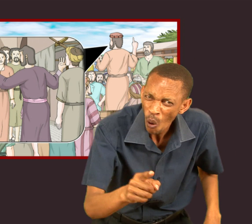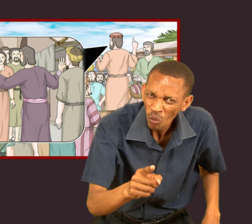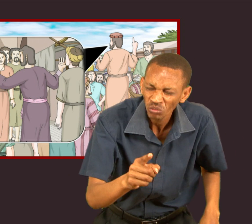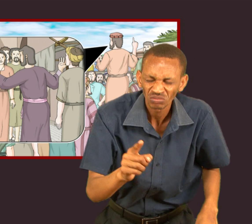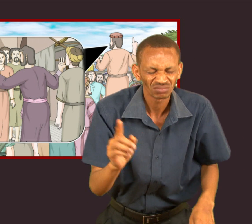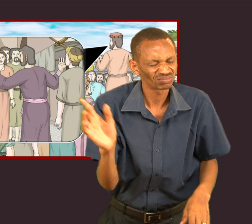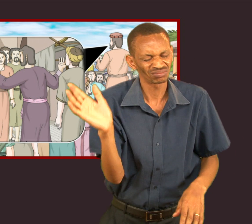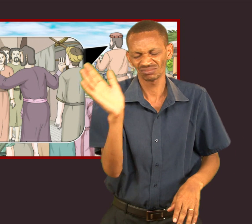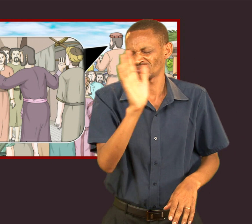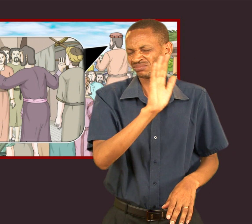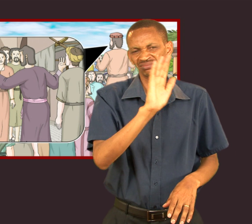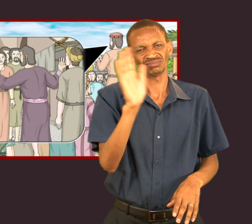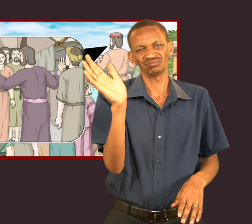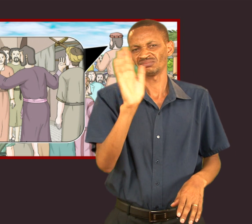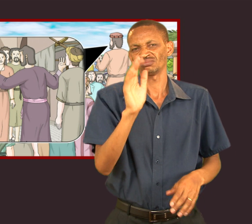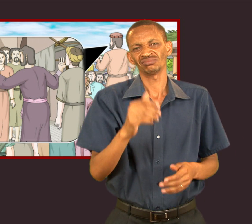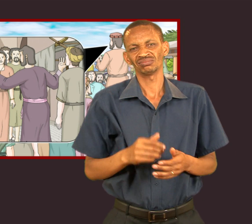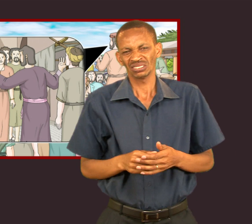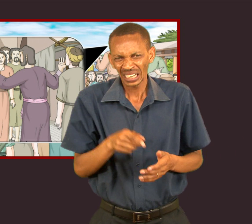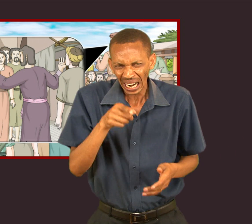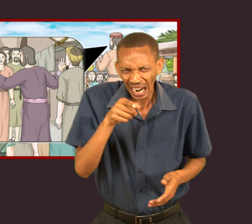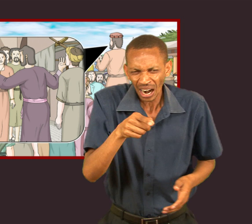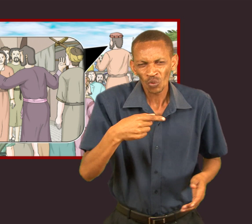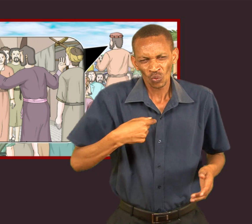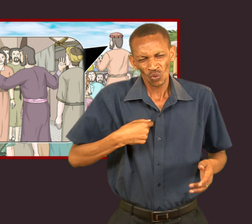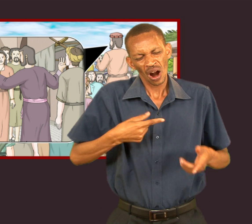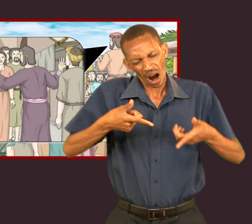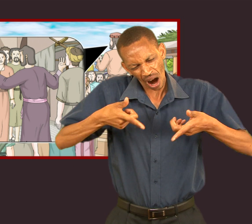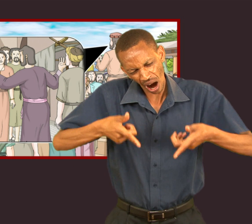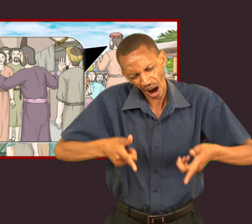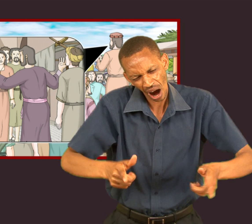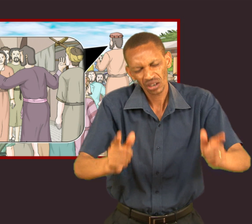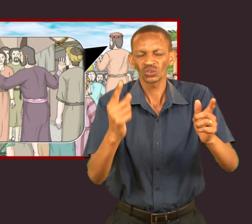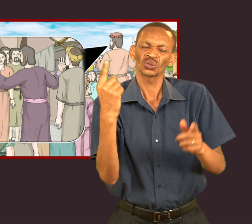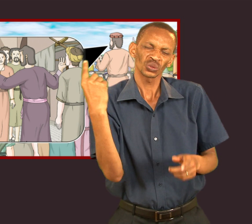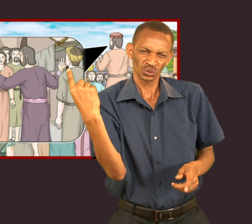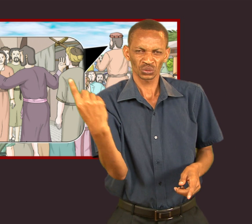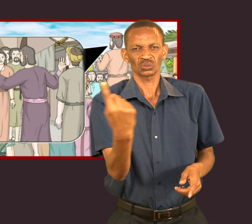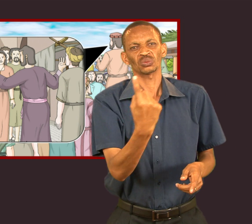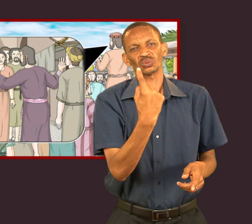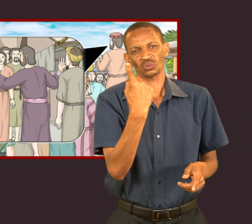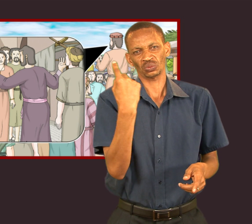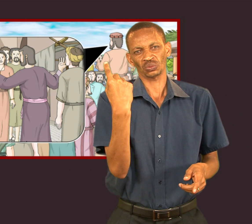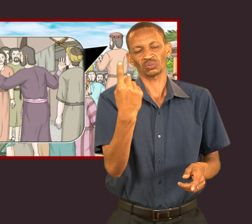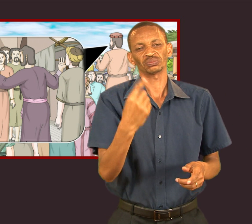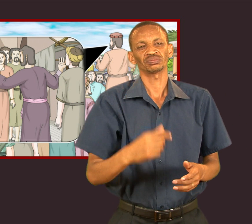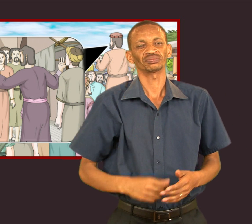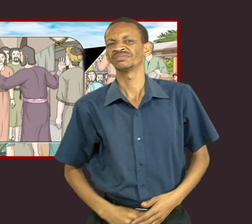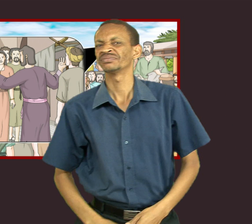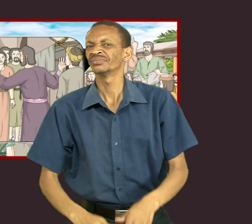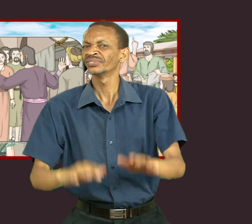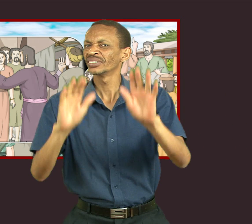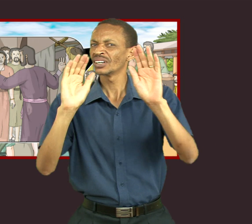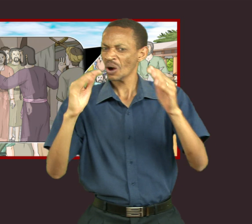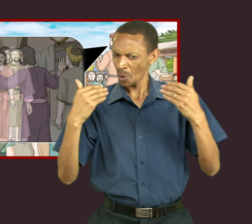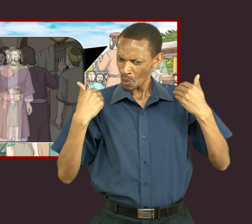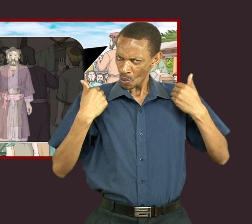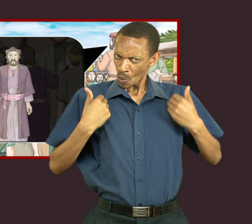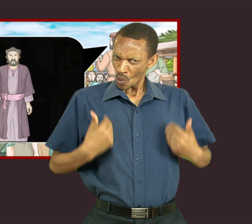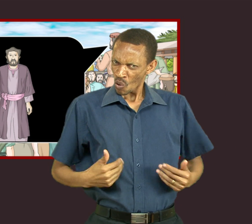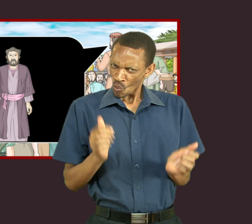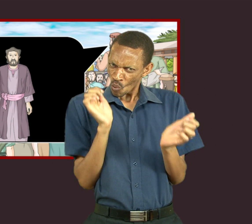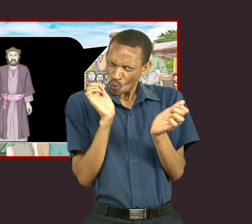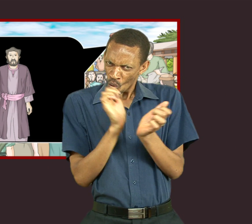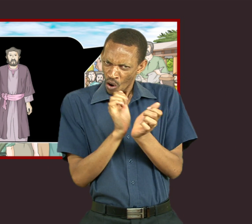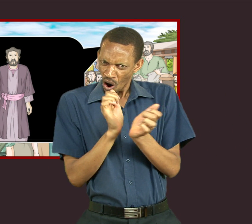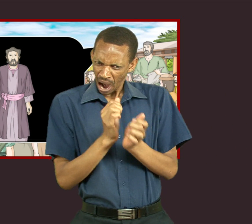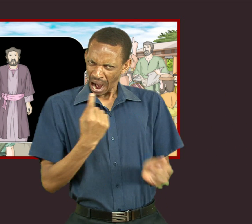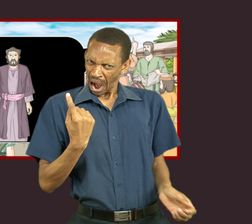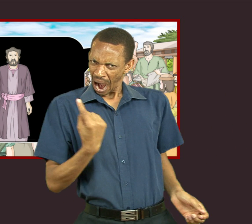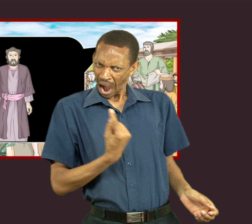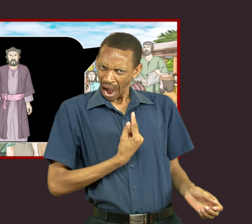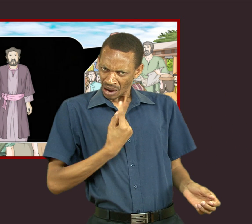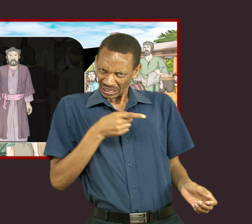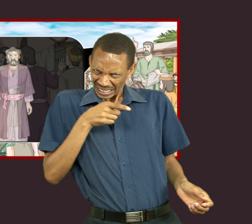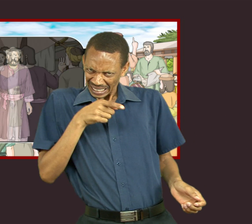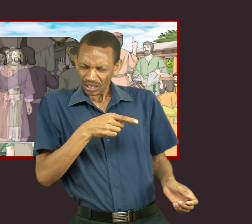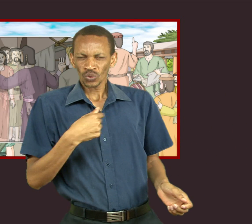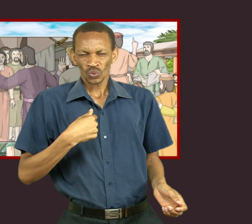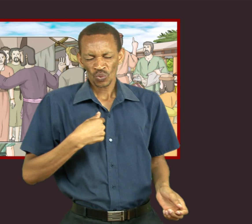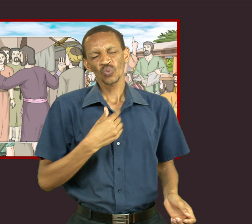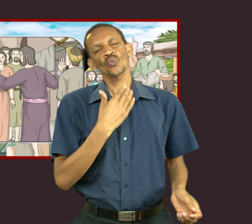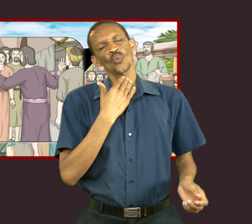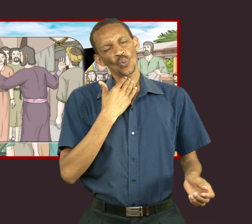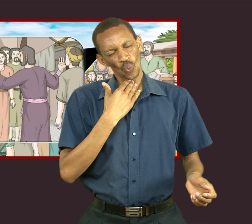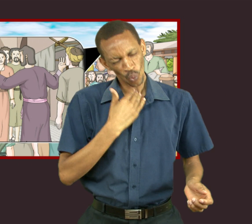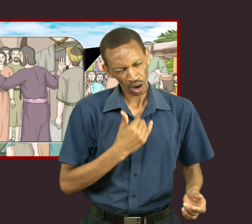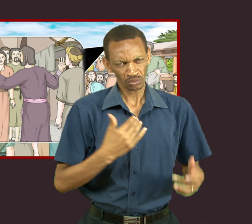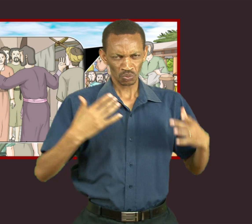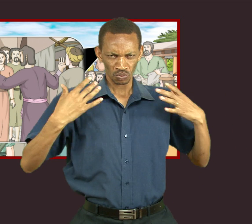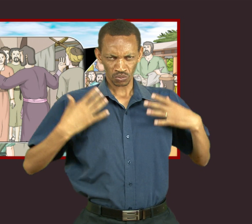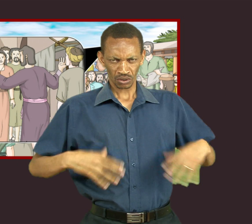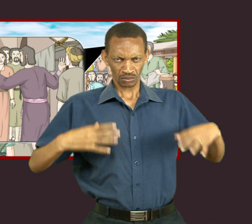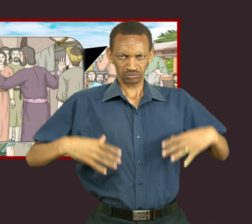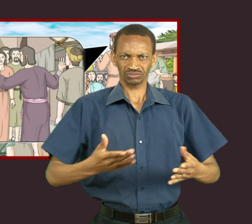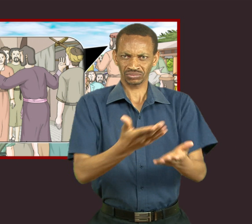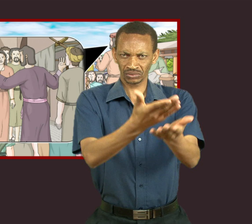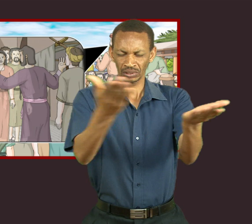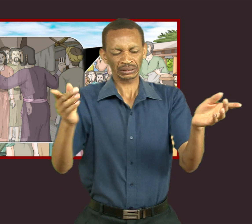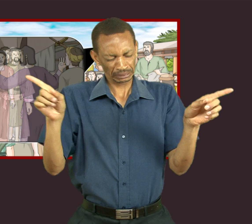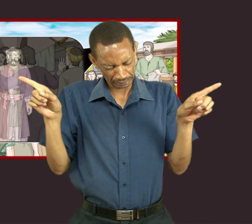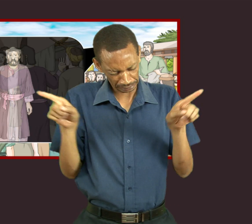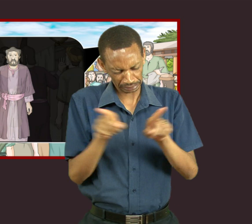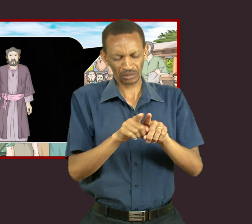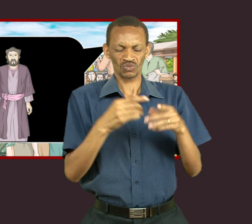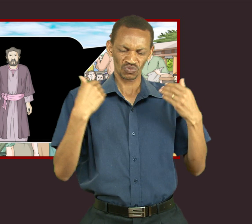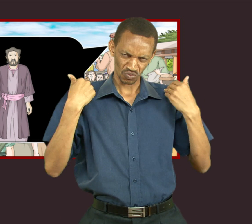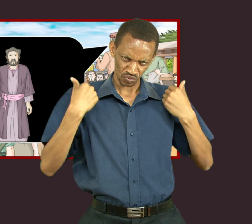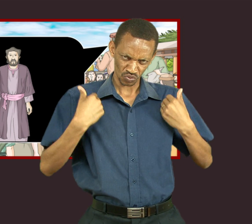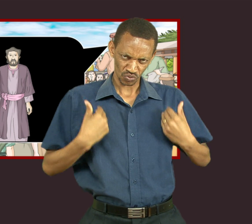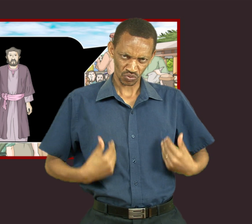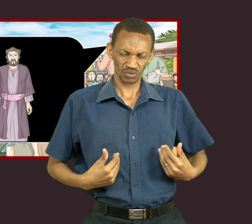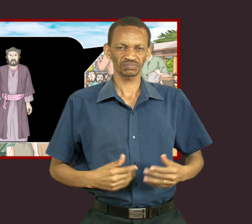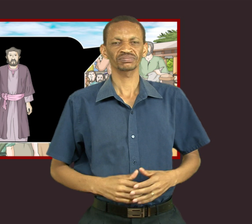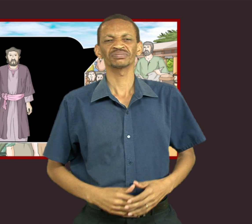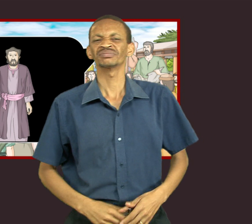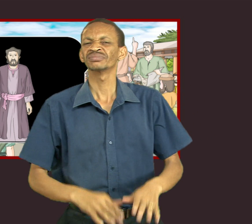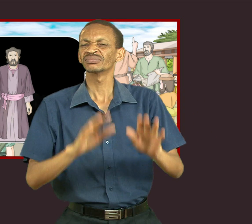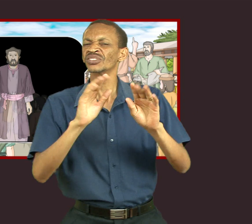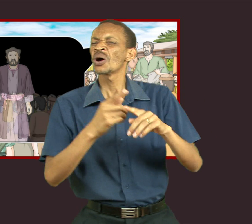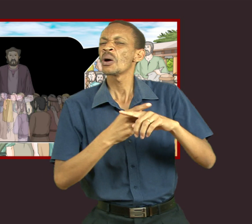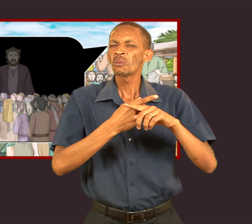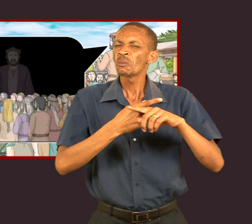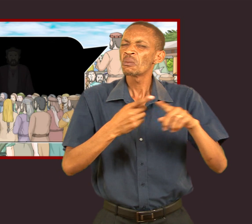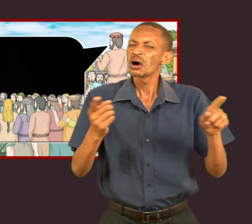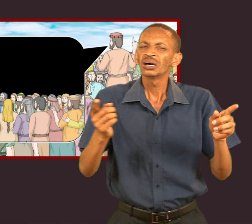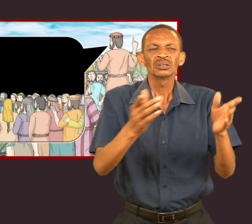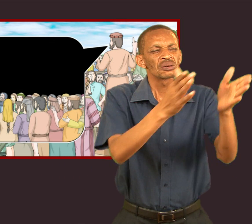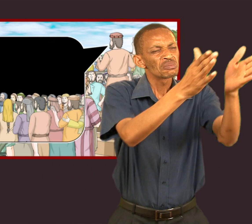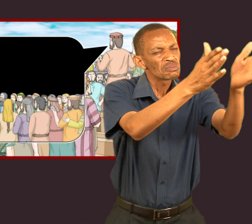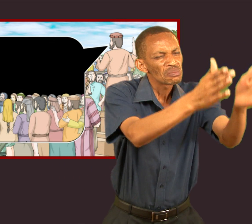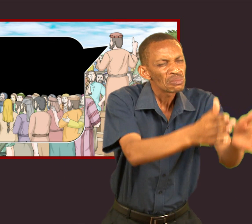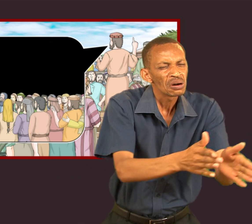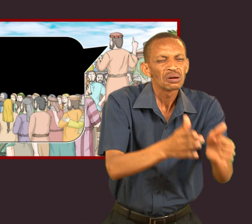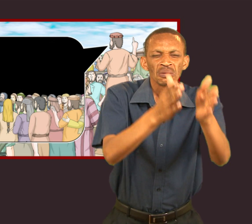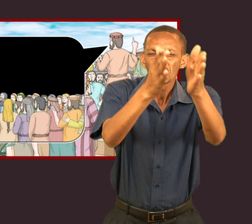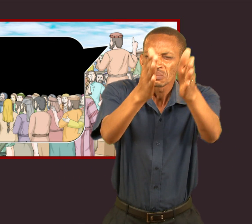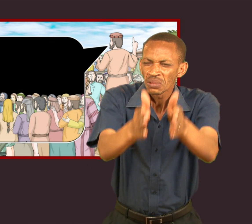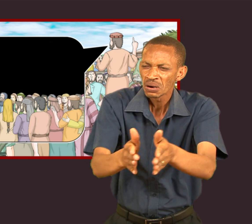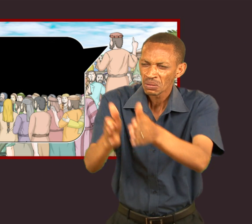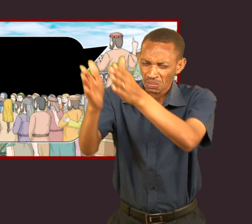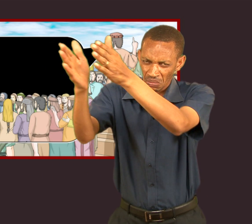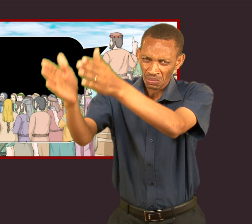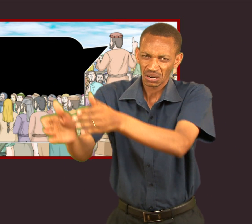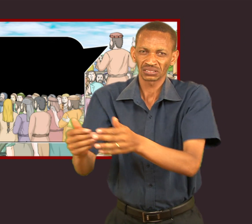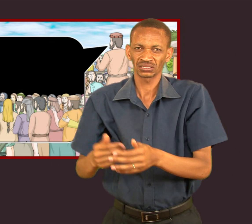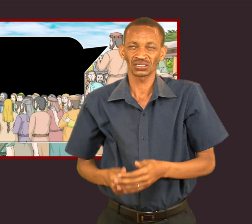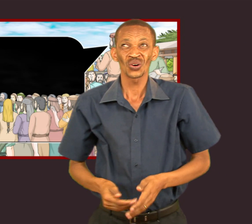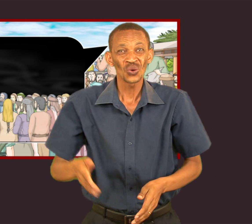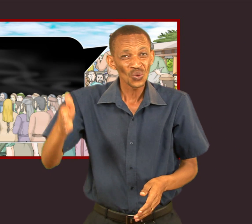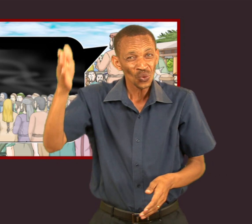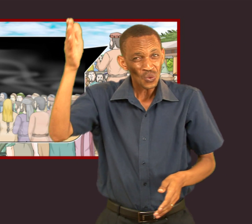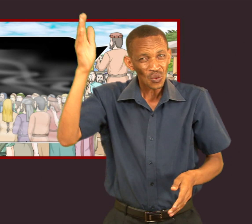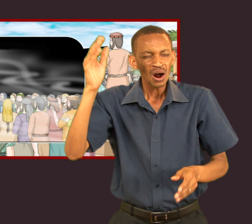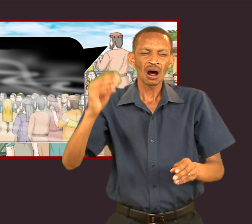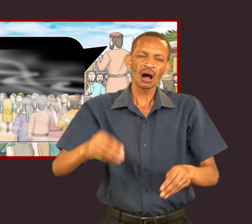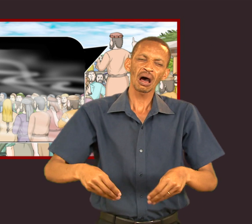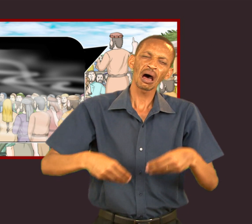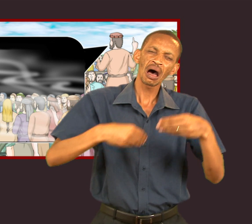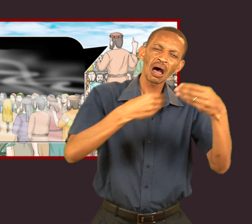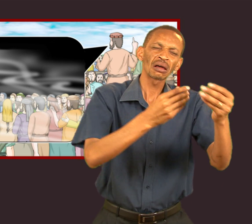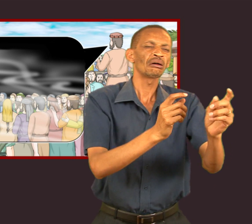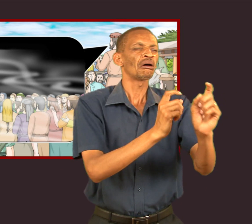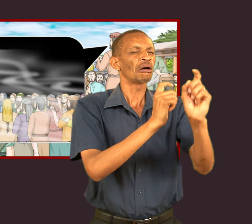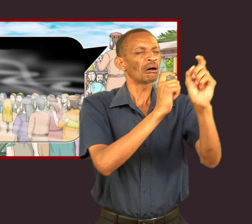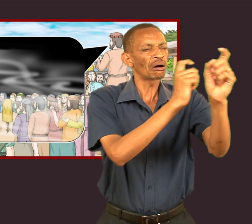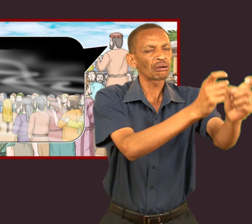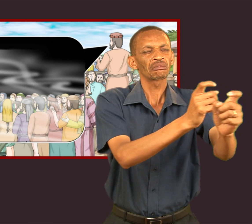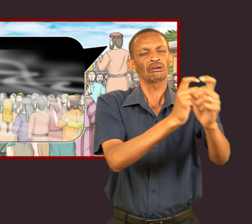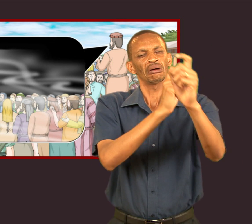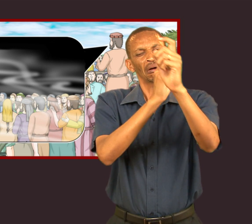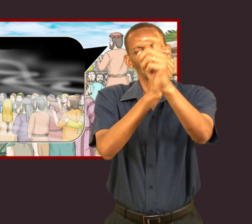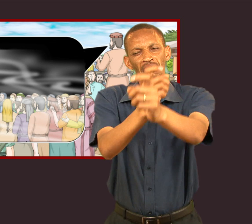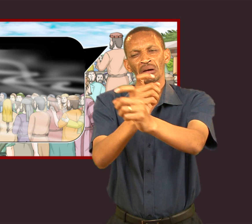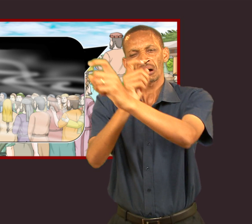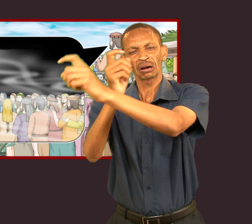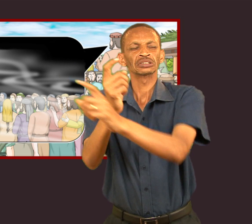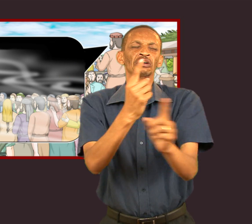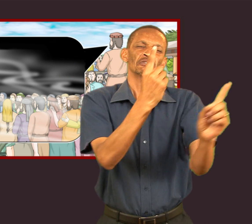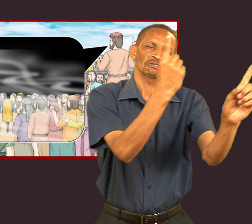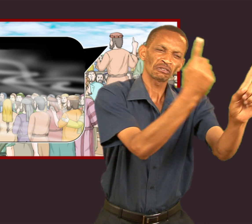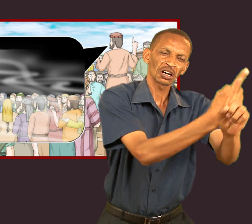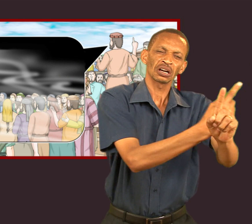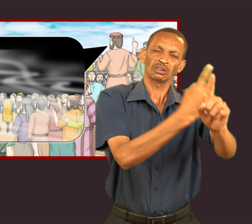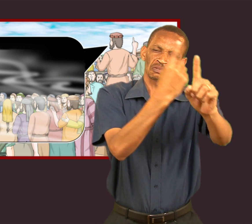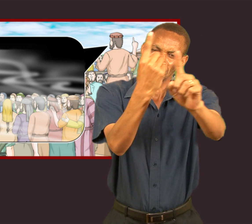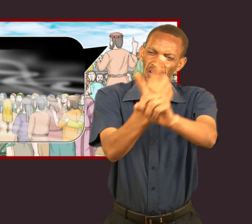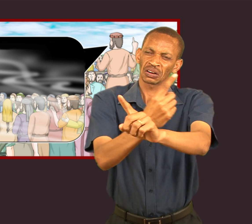I say this as a concession, not as a command. I wish that all men were as I am.